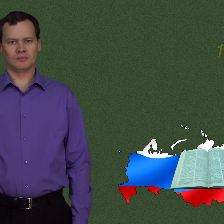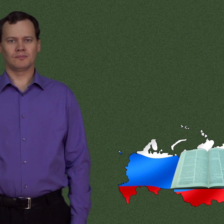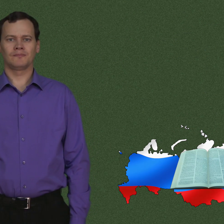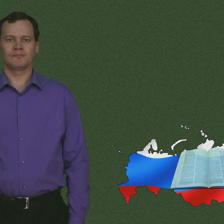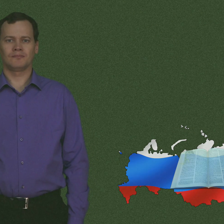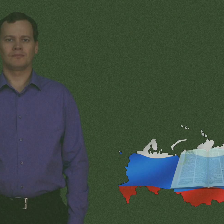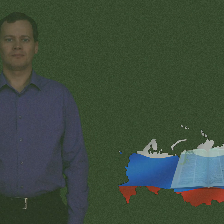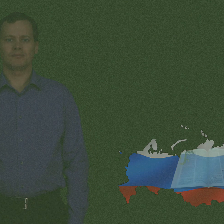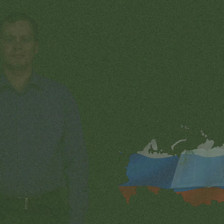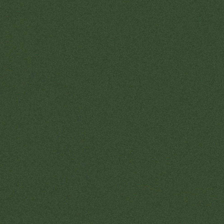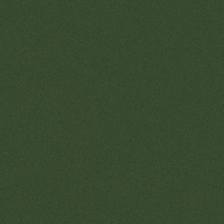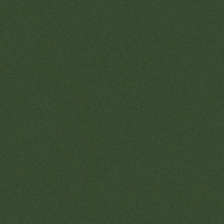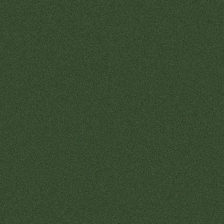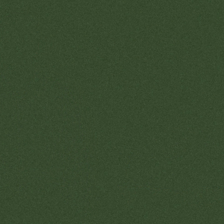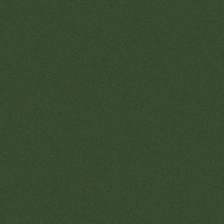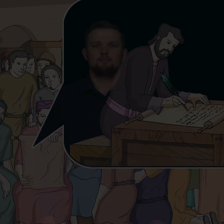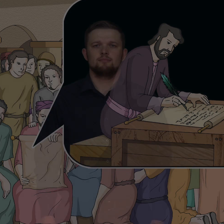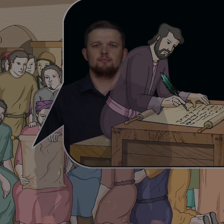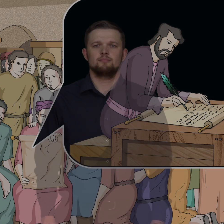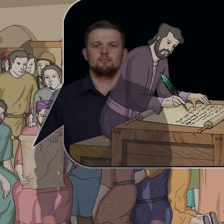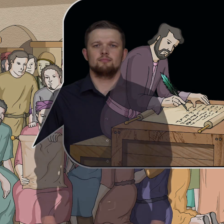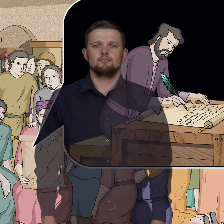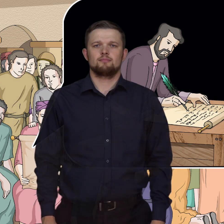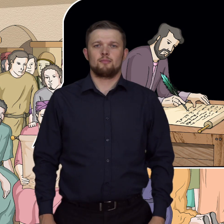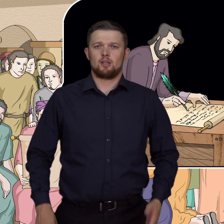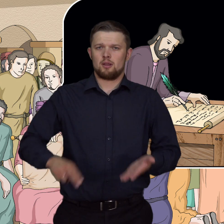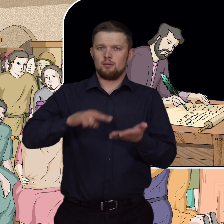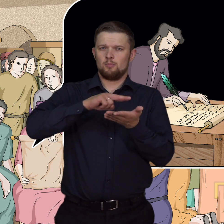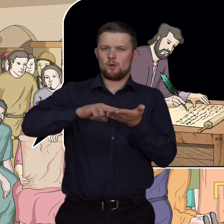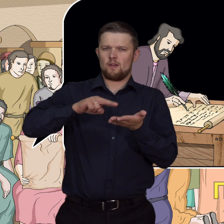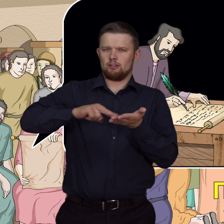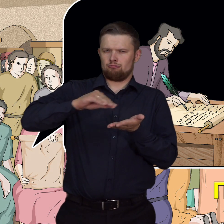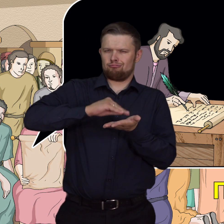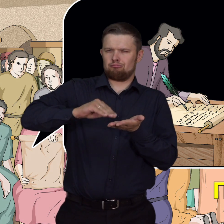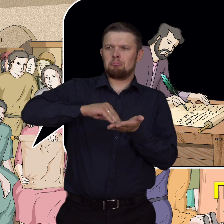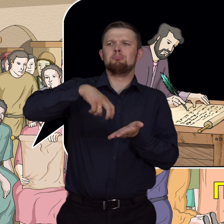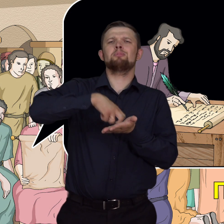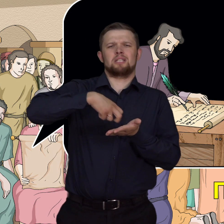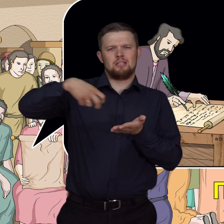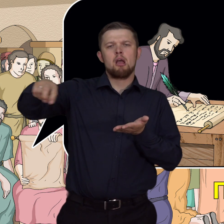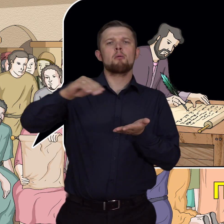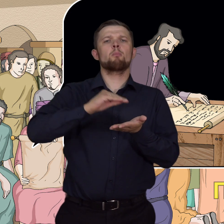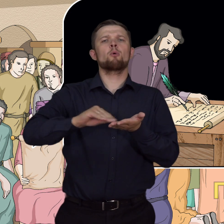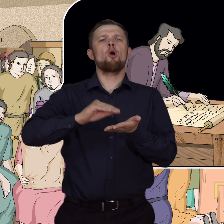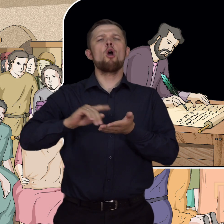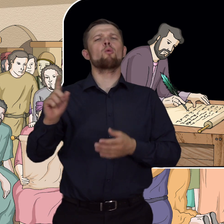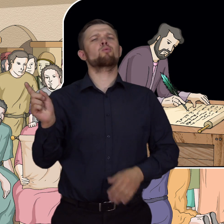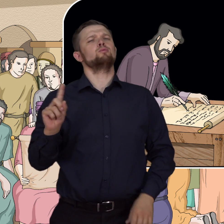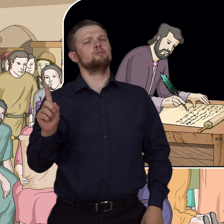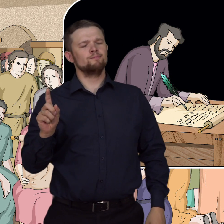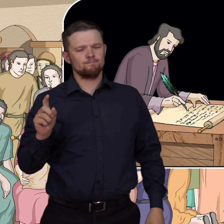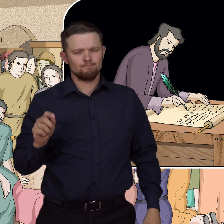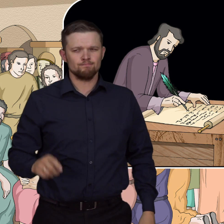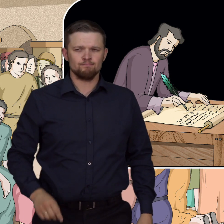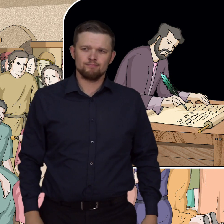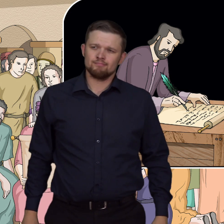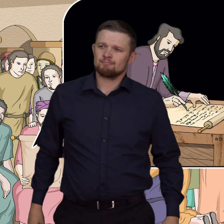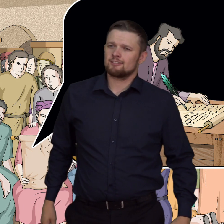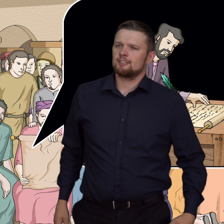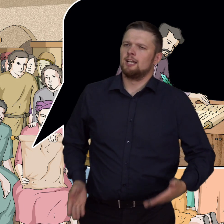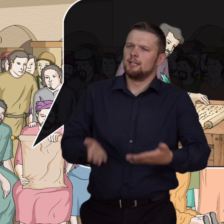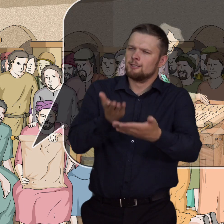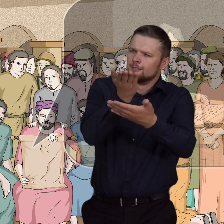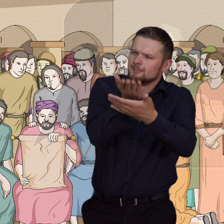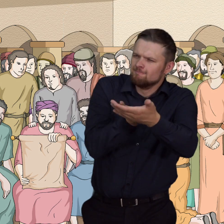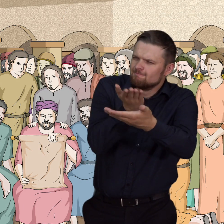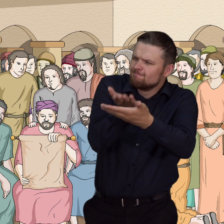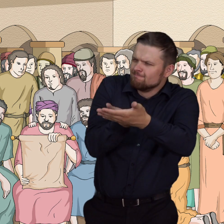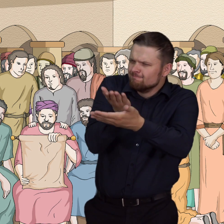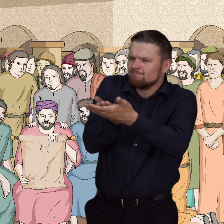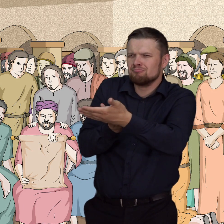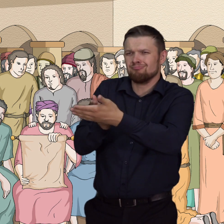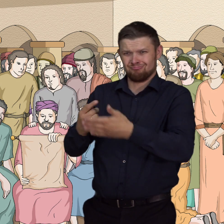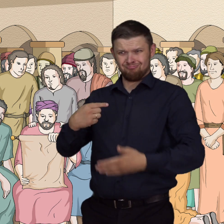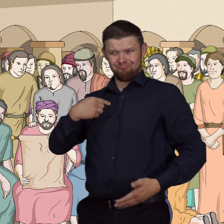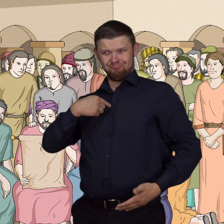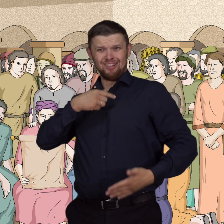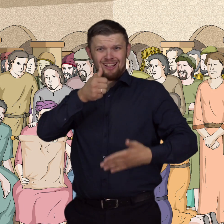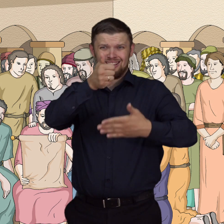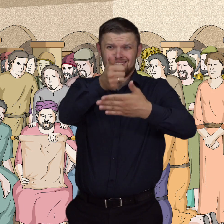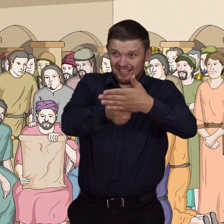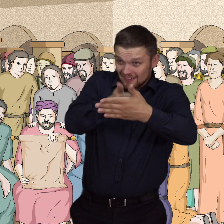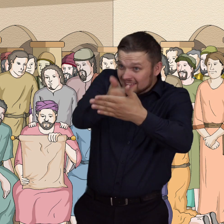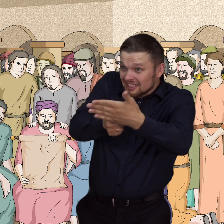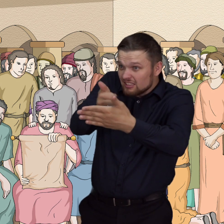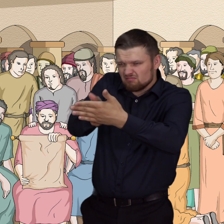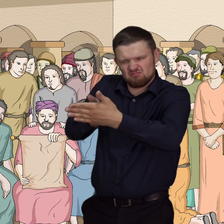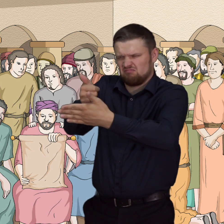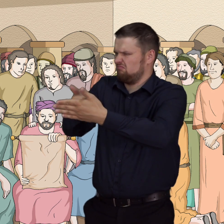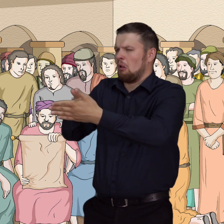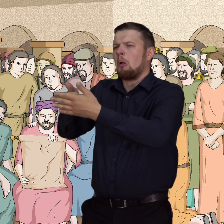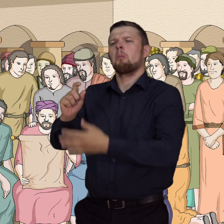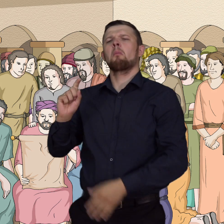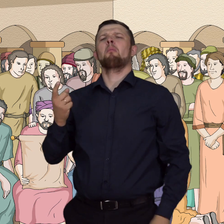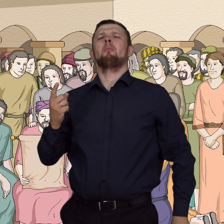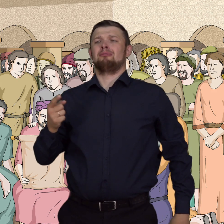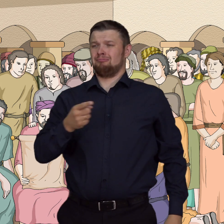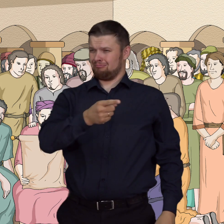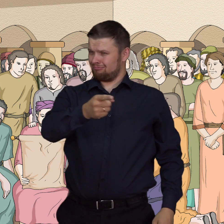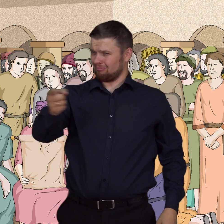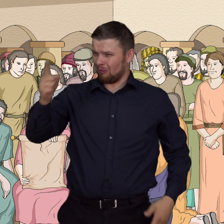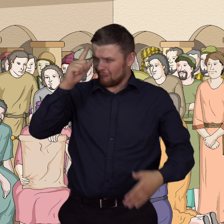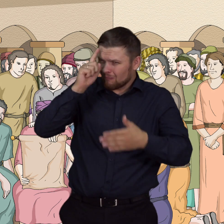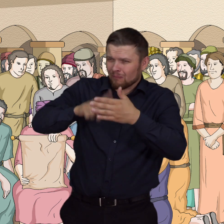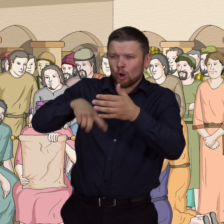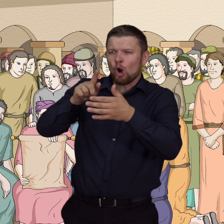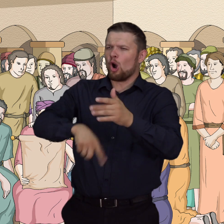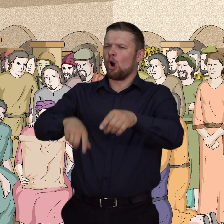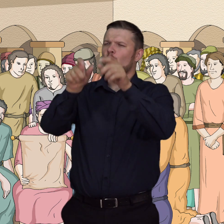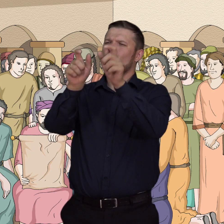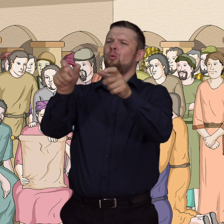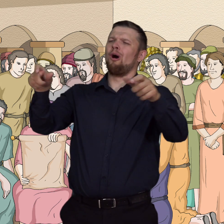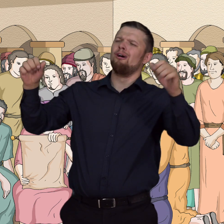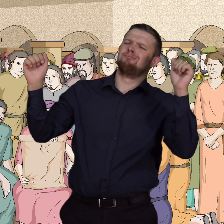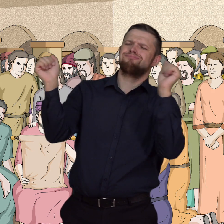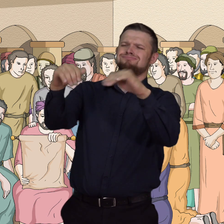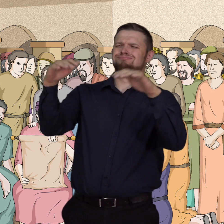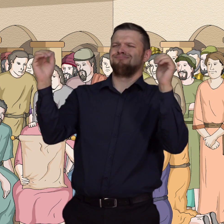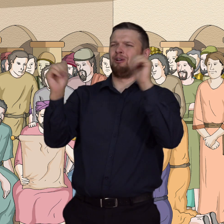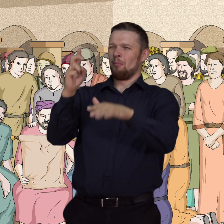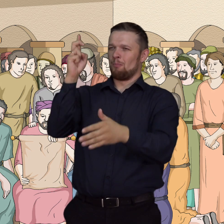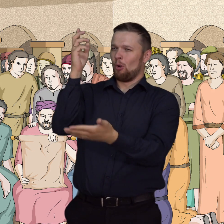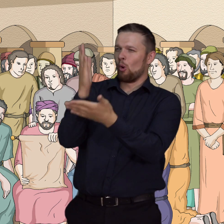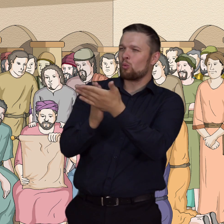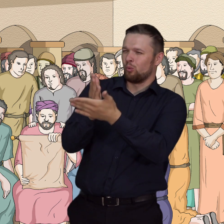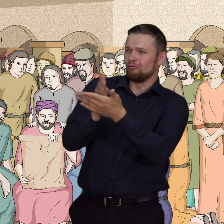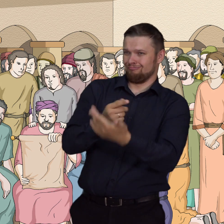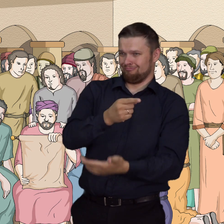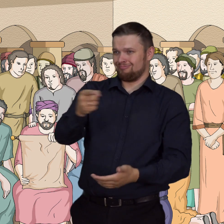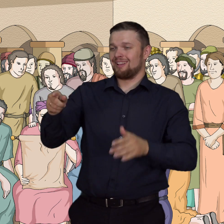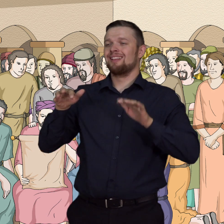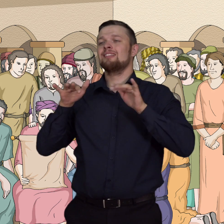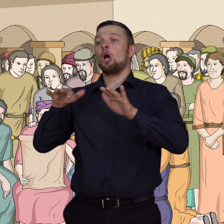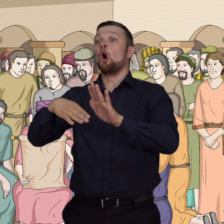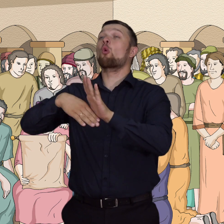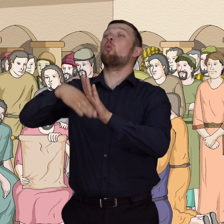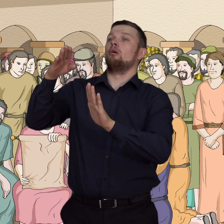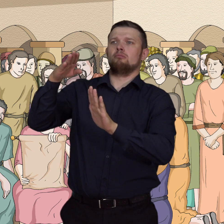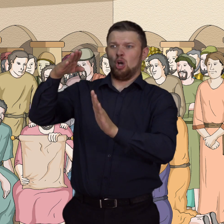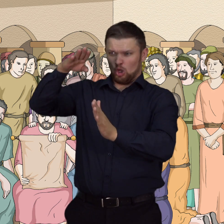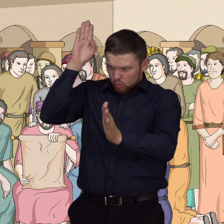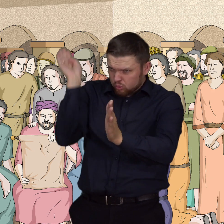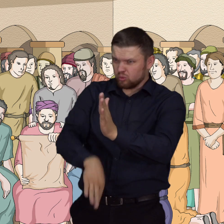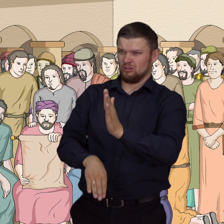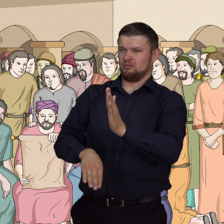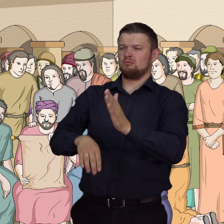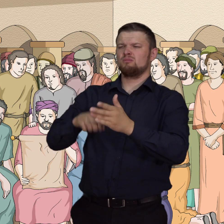In the following instructions I have no praise to offer, because your gatherings do more harm than good.